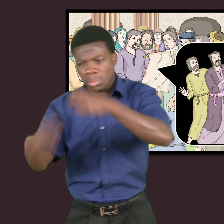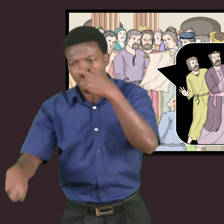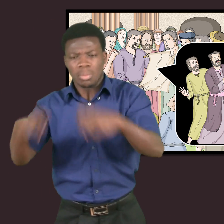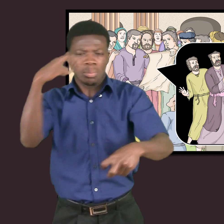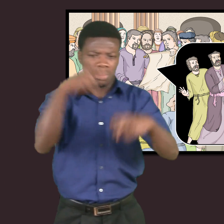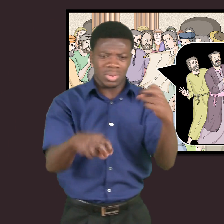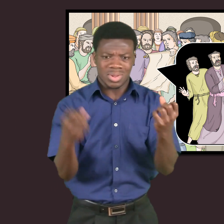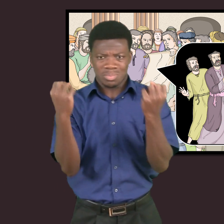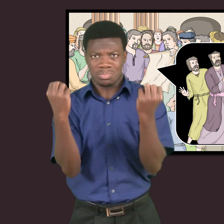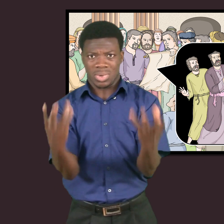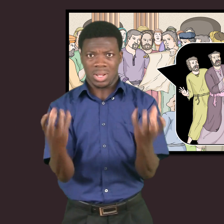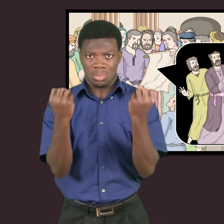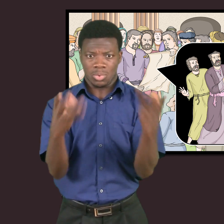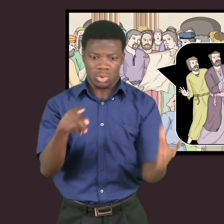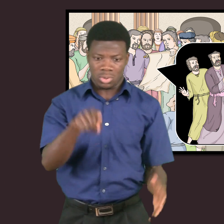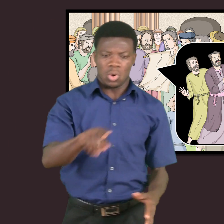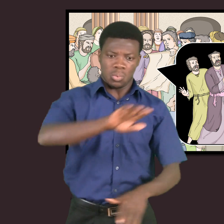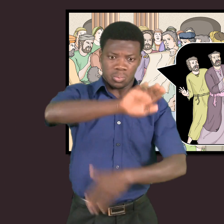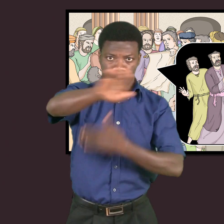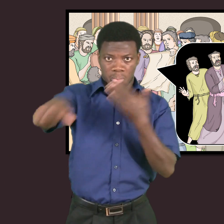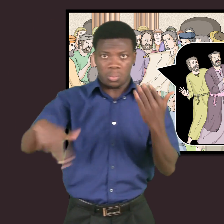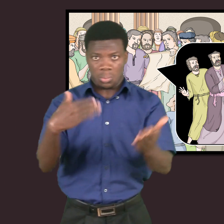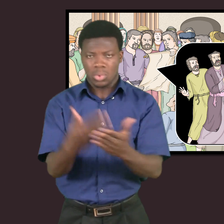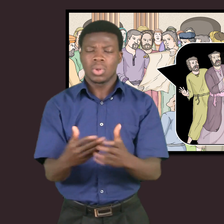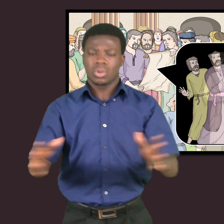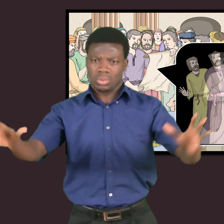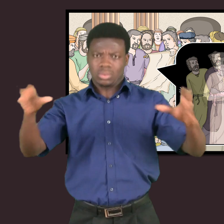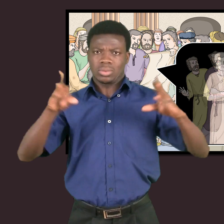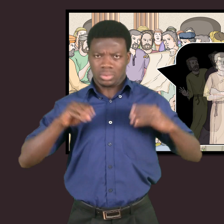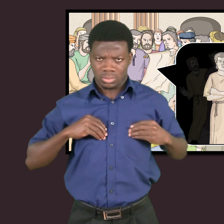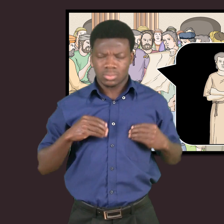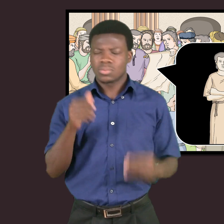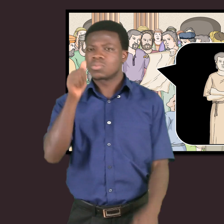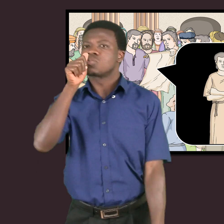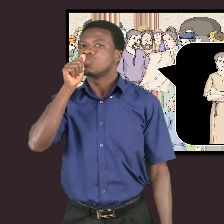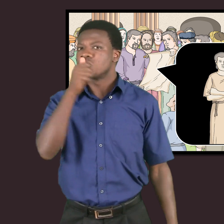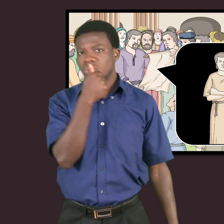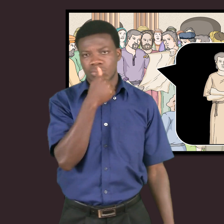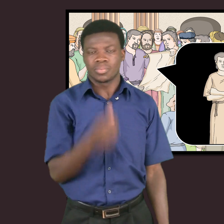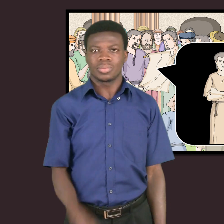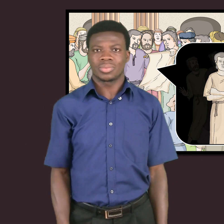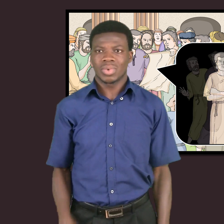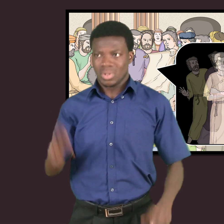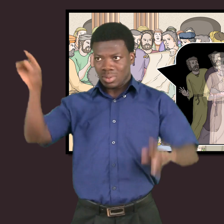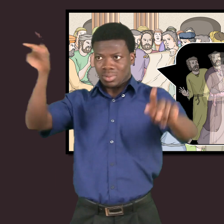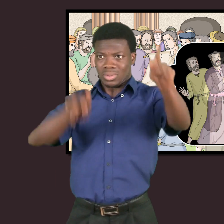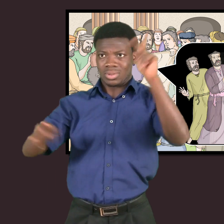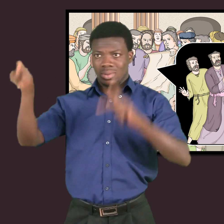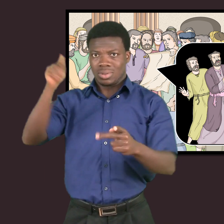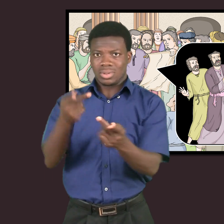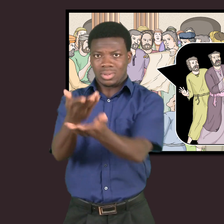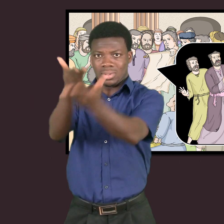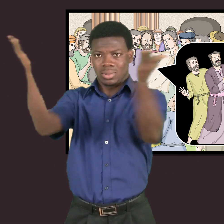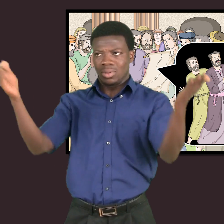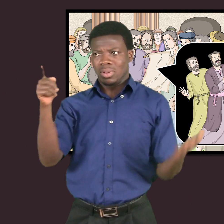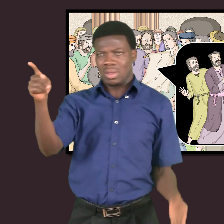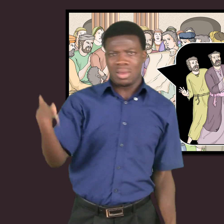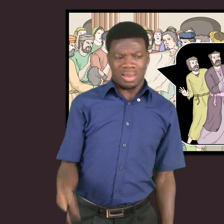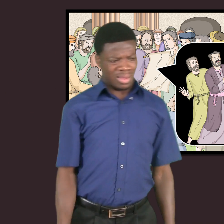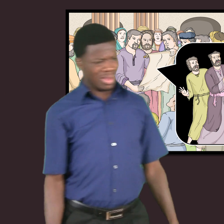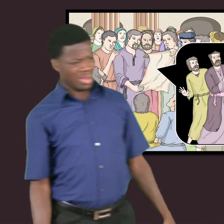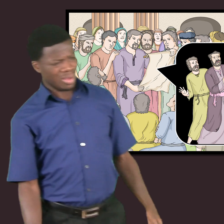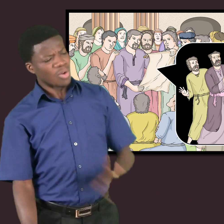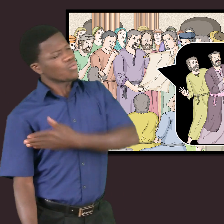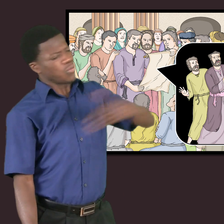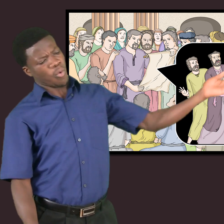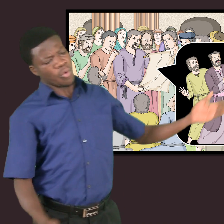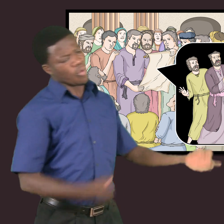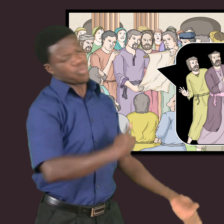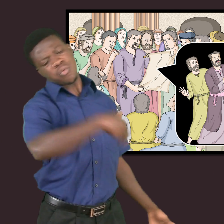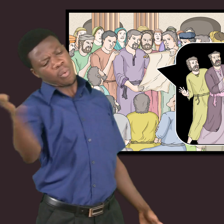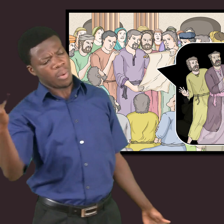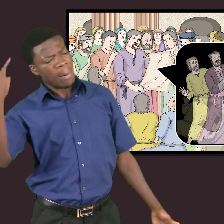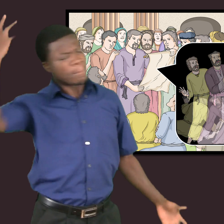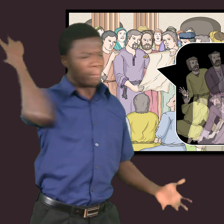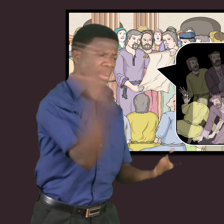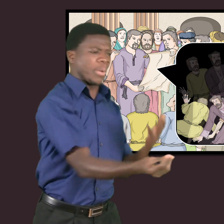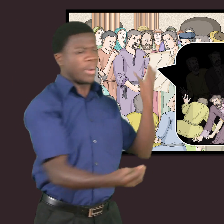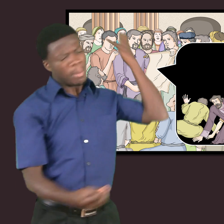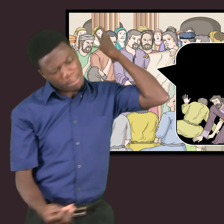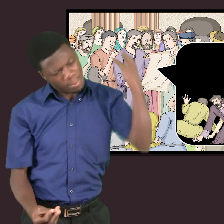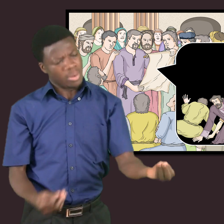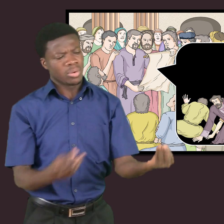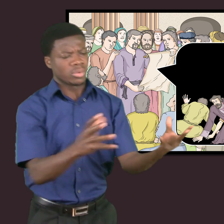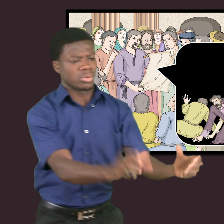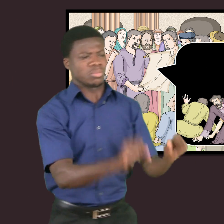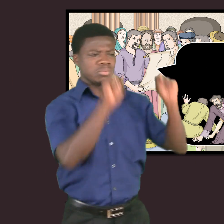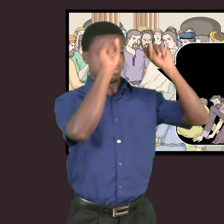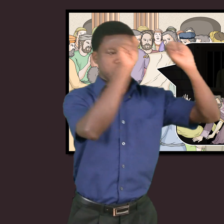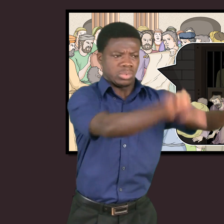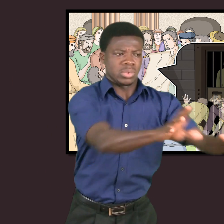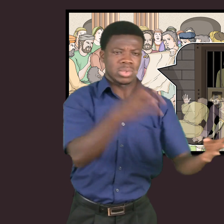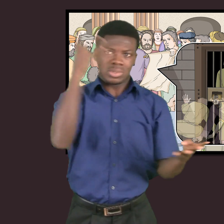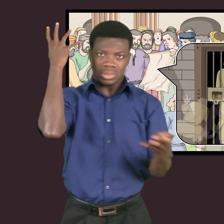in troubles, hardships, and calamities;